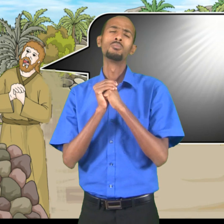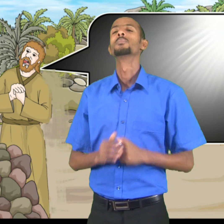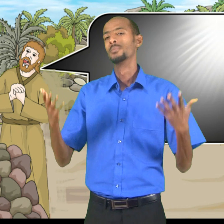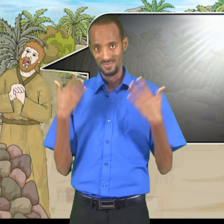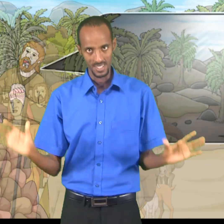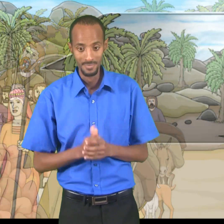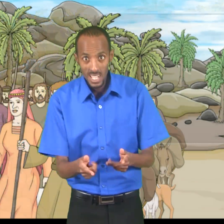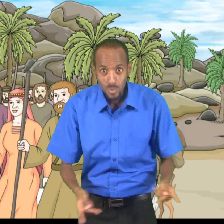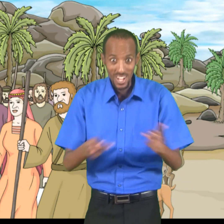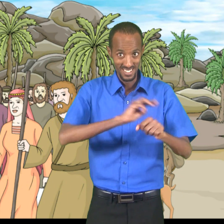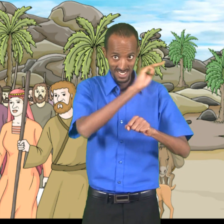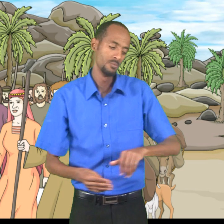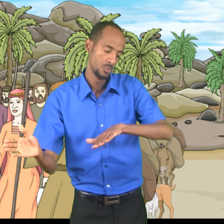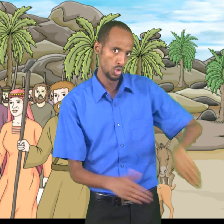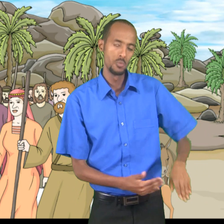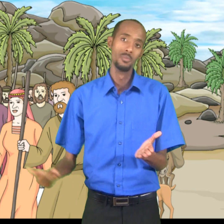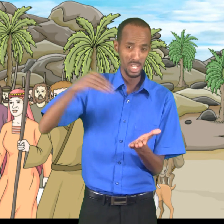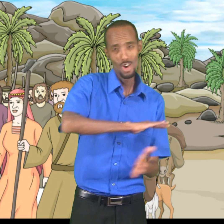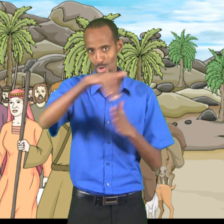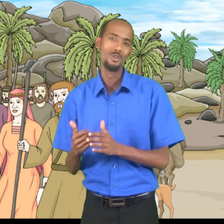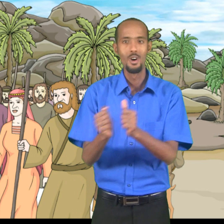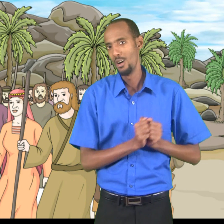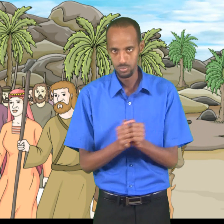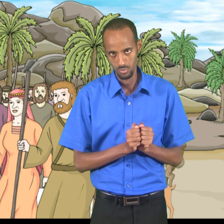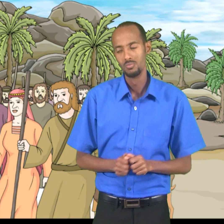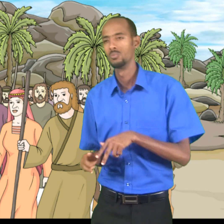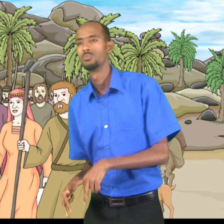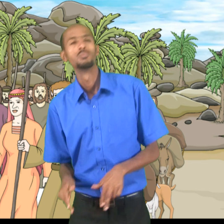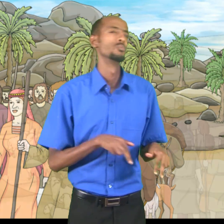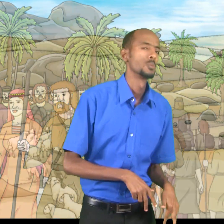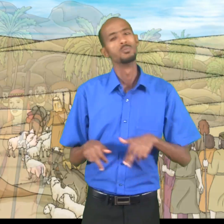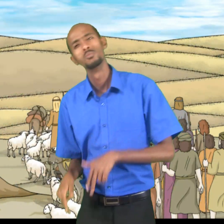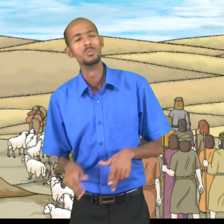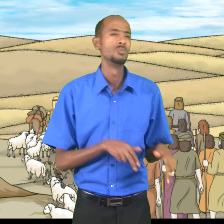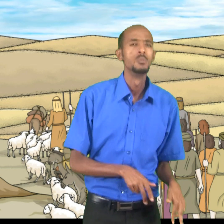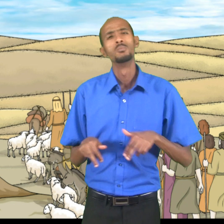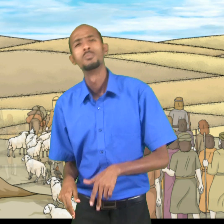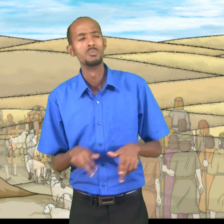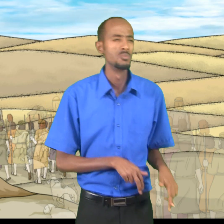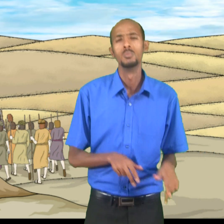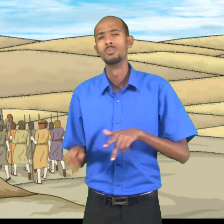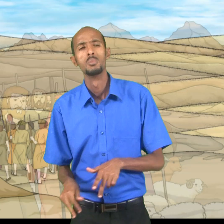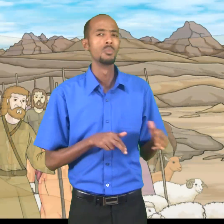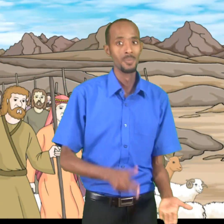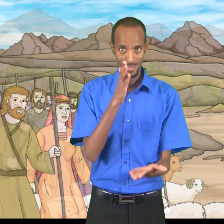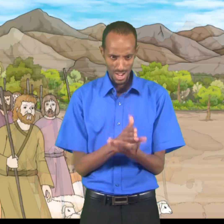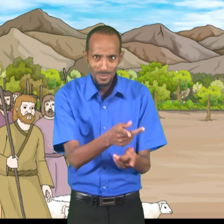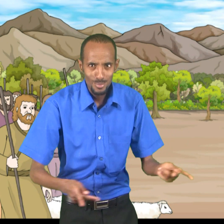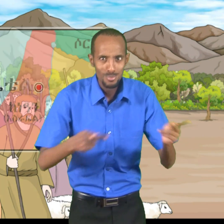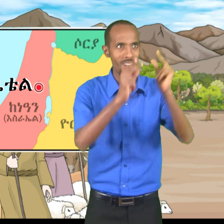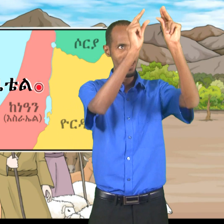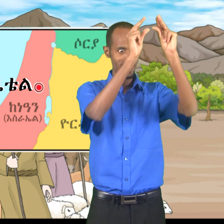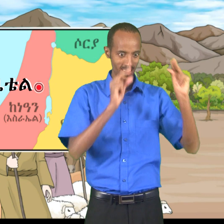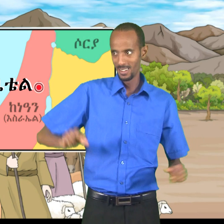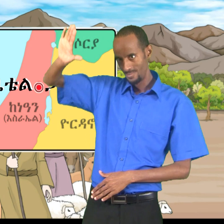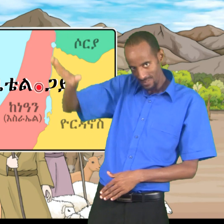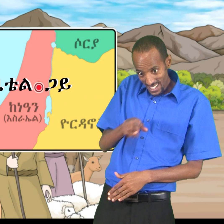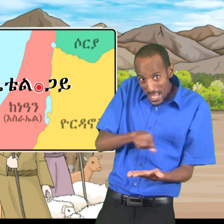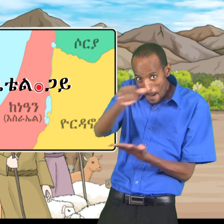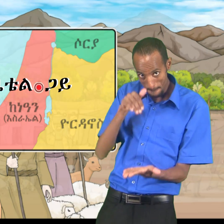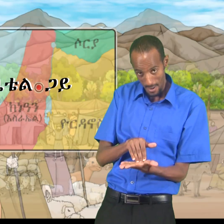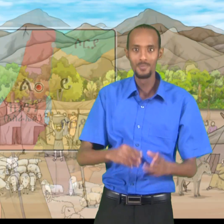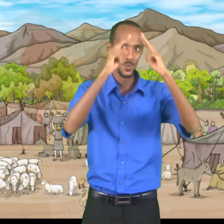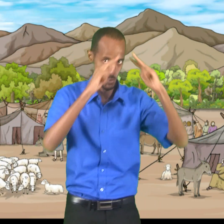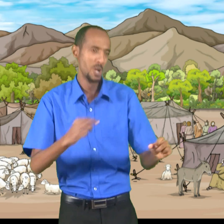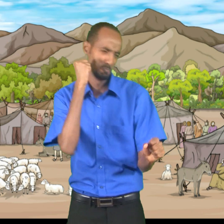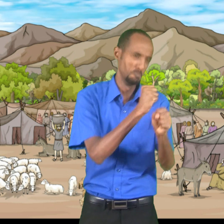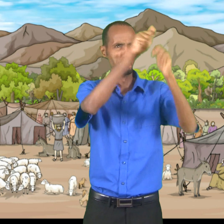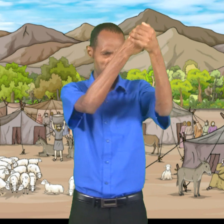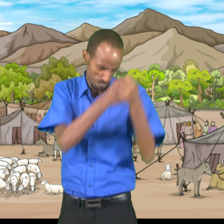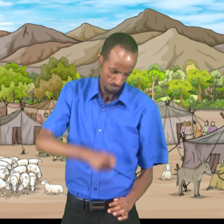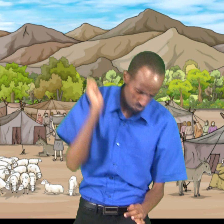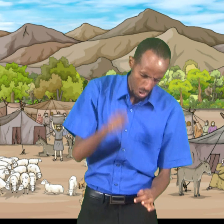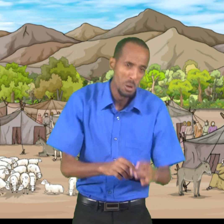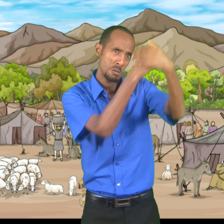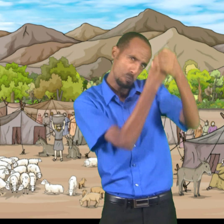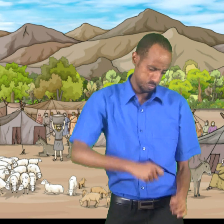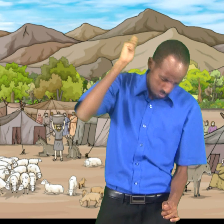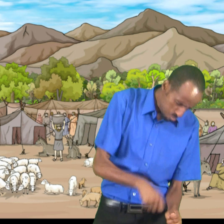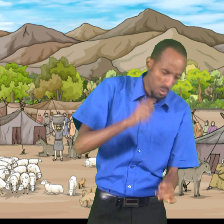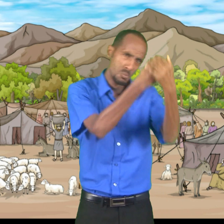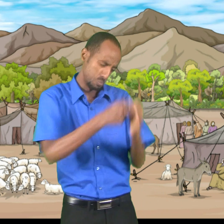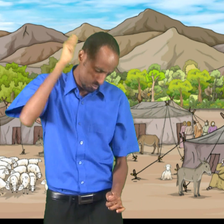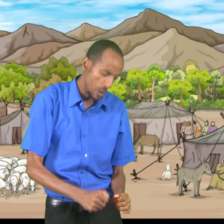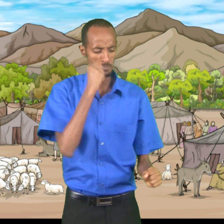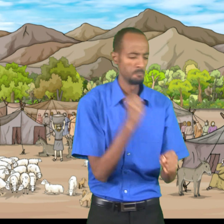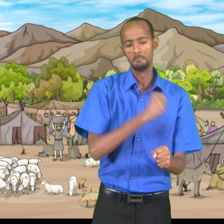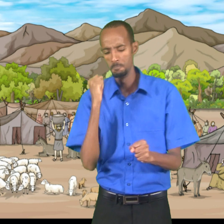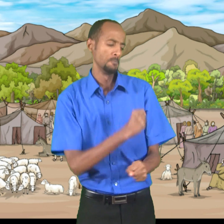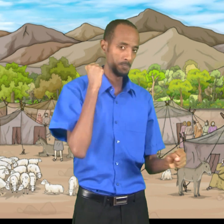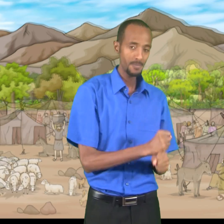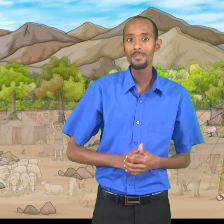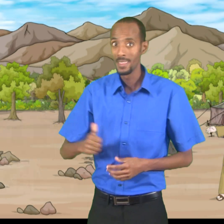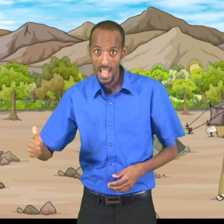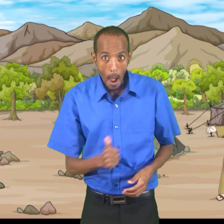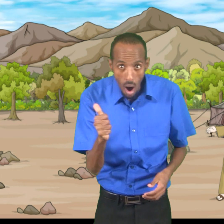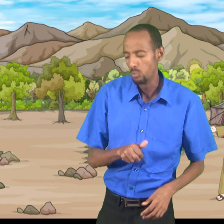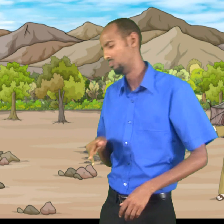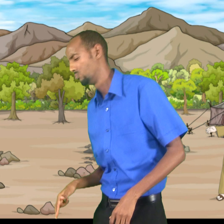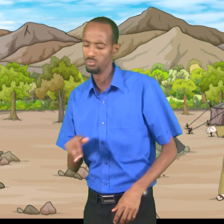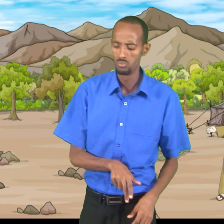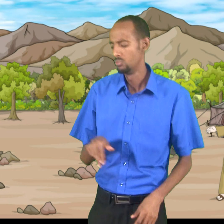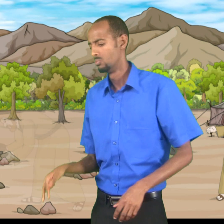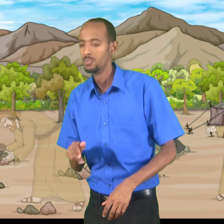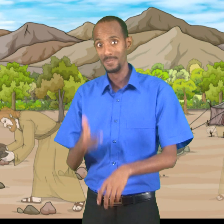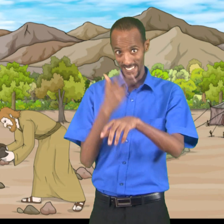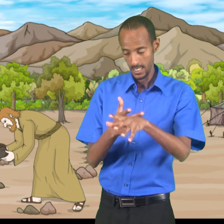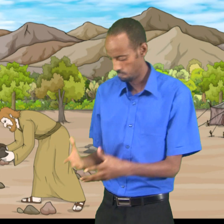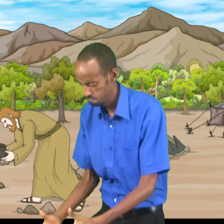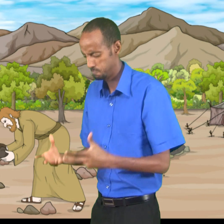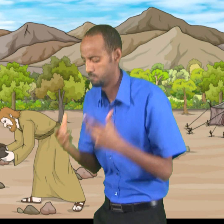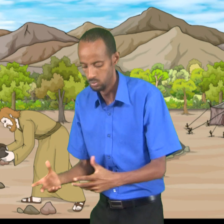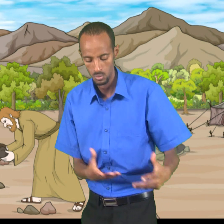From there Abram moved on to the hill country east of Bethel and pitched his tent, with Bethel to the west and Ai to the east.